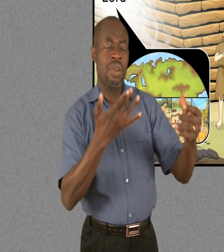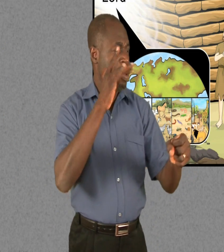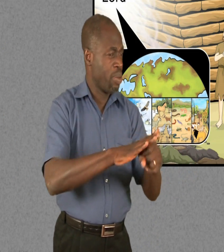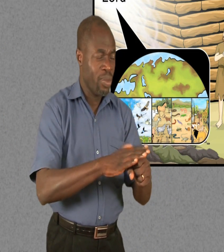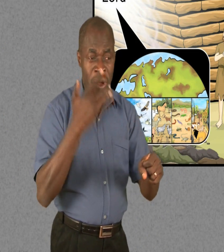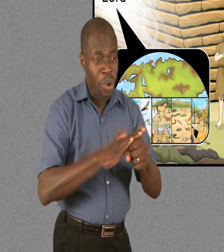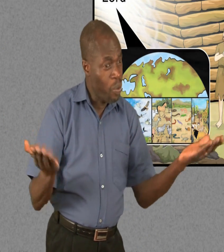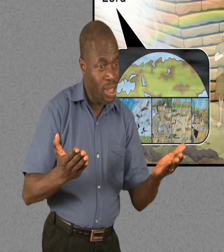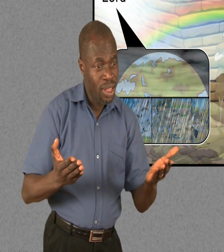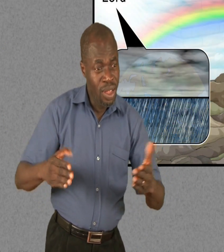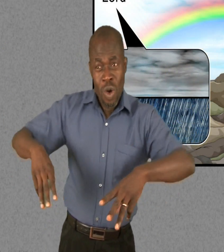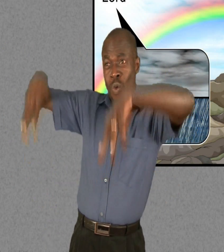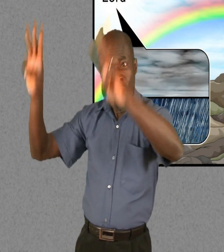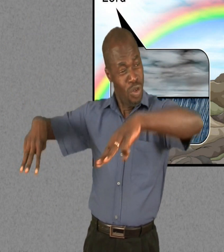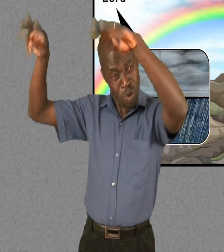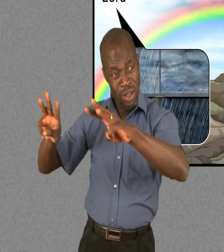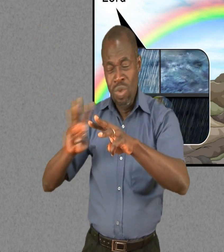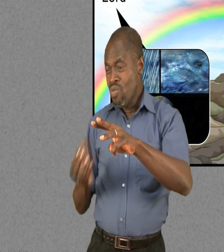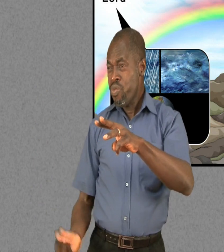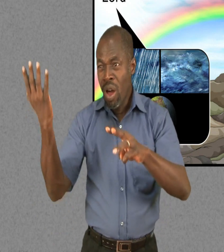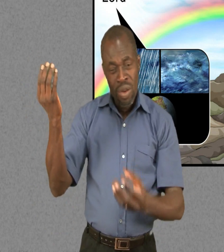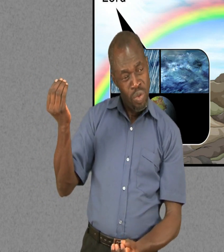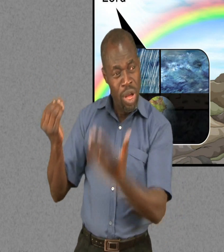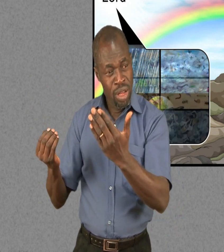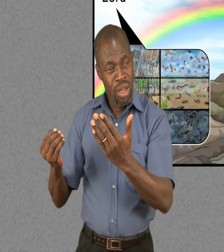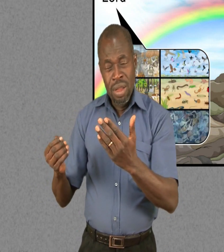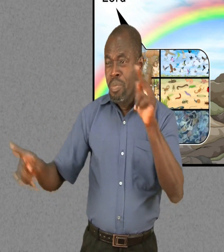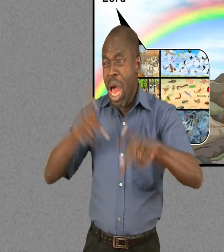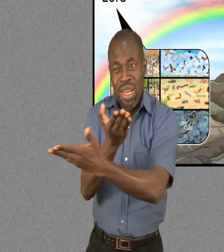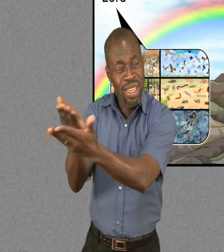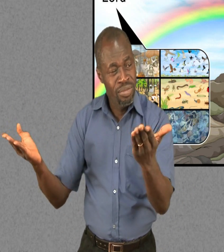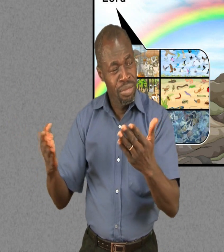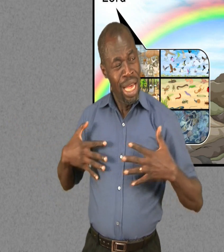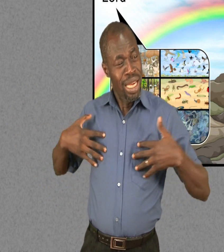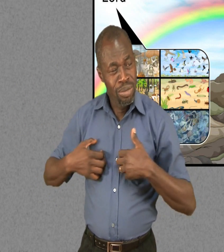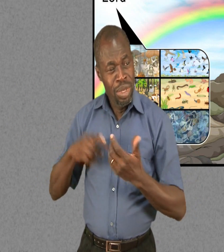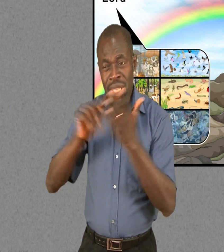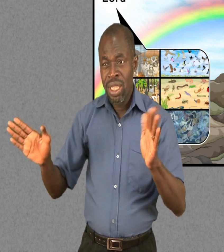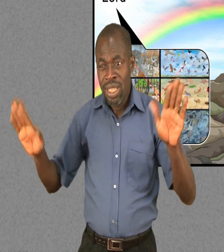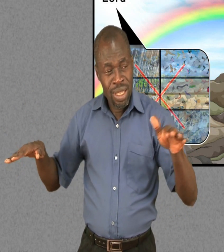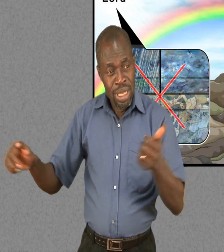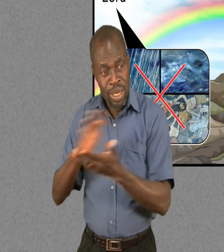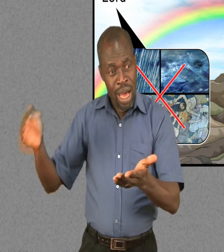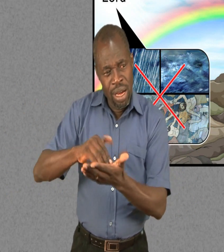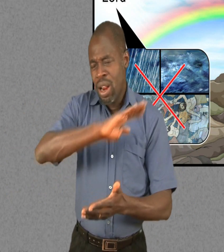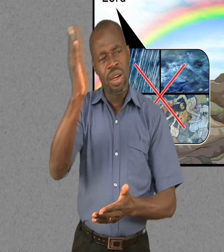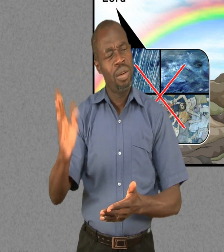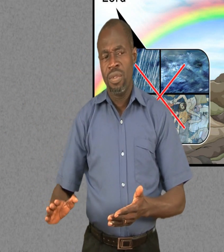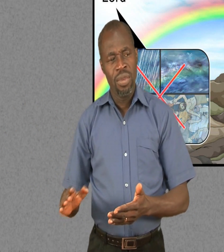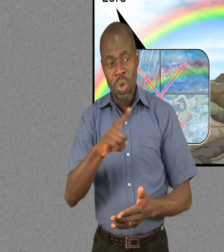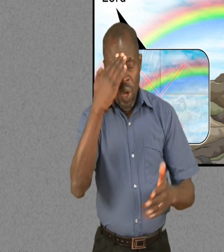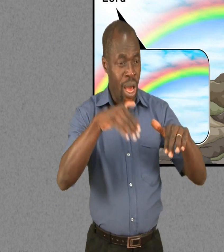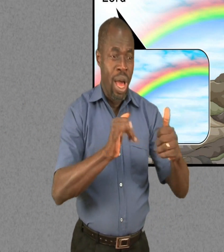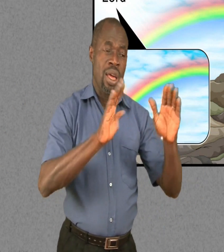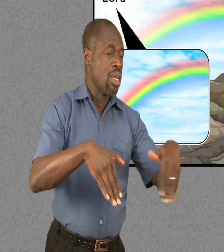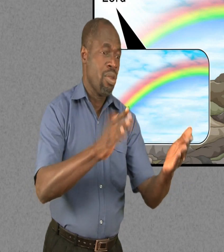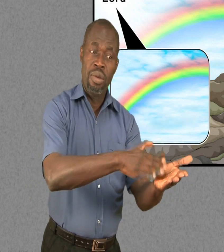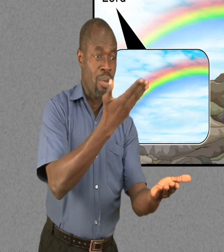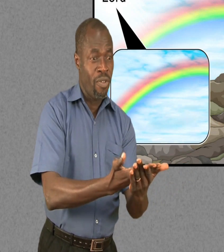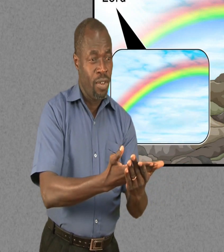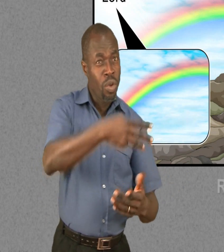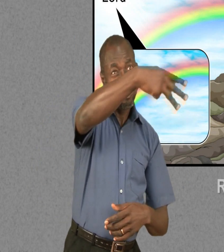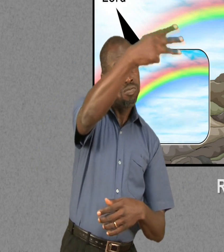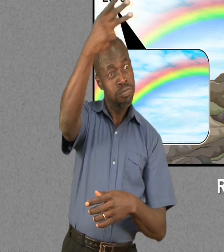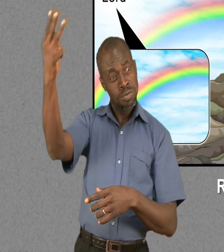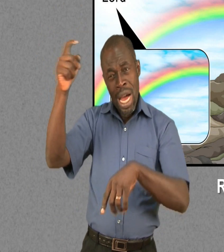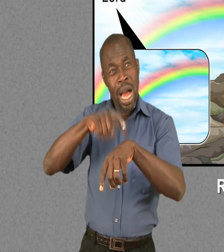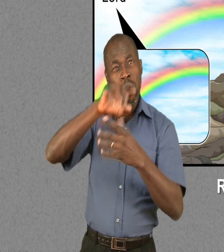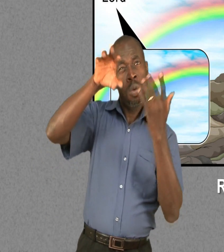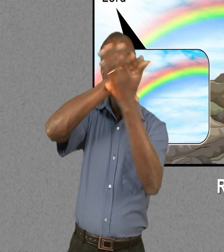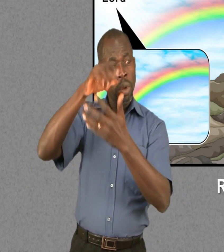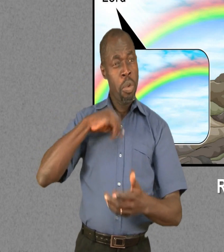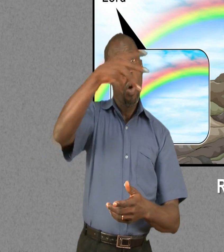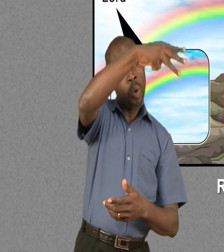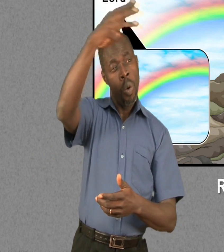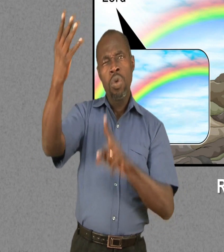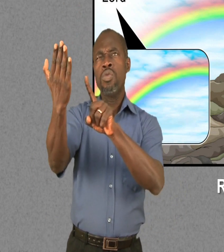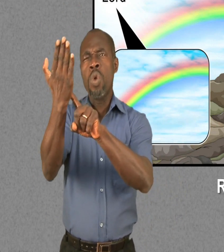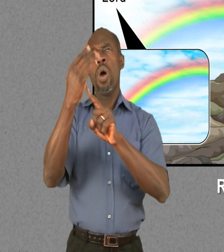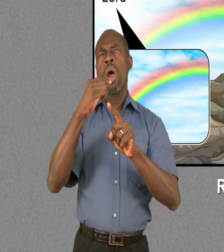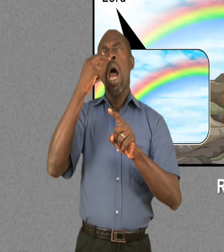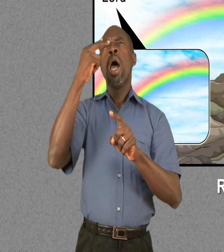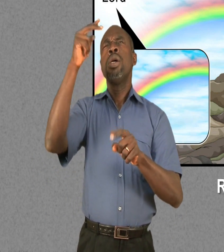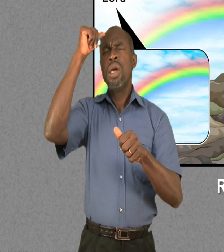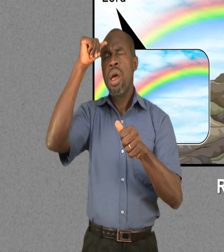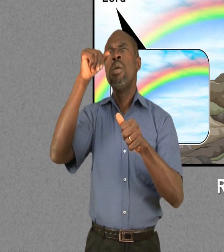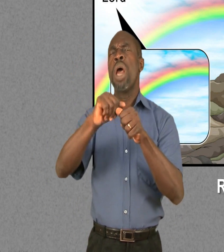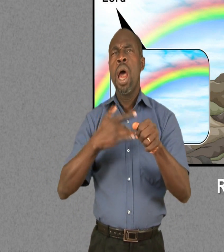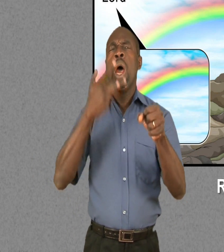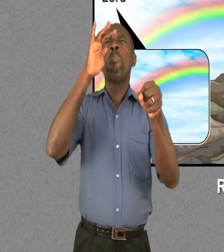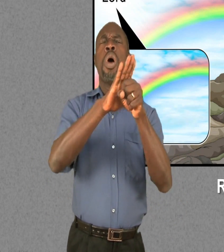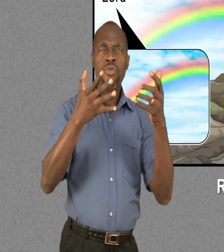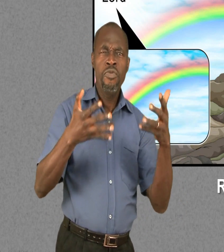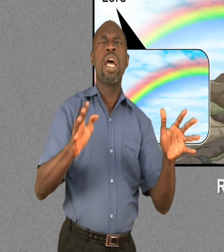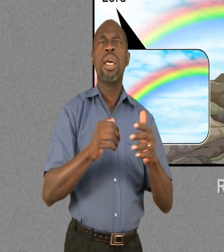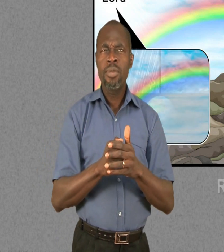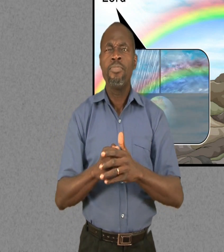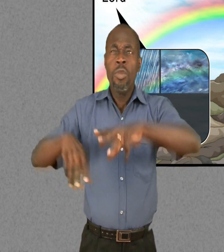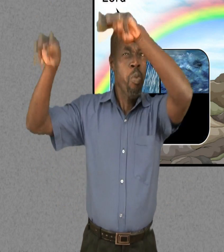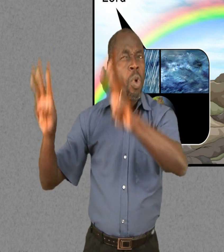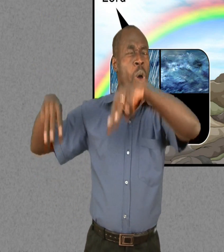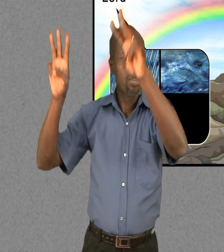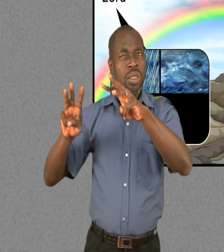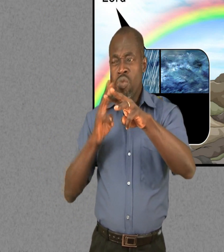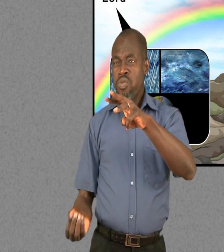Then God said to Noah and his sons with him, “Behold, I now establish My covenant with you and your descendants after you, and with every living creature that was with you—the birds, the livestock, and every beast of the earth—every living thing that came out of the ark. And I establish My covenant with you: Never again will all life be cut off by the waters of a flood; never again will there be a flood to destroy the earth.” And God said, “This is the sign of the covenant I am making between Me and you and every living creature with you, a covenant for all generations to come: I have set My rainbow in the clouds, and it will be a sign of the covenant between Me and the earth.